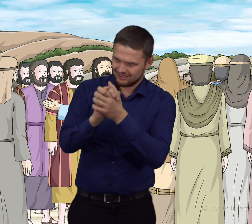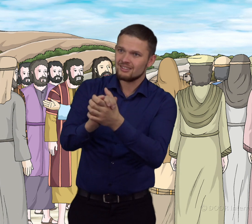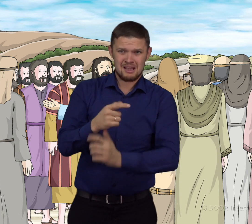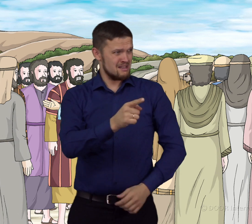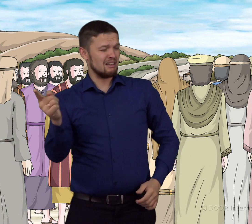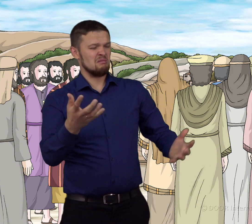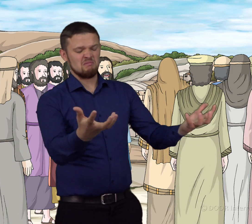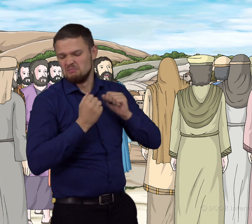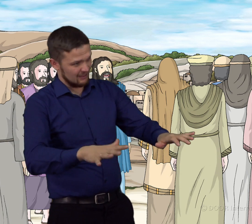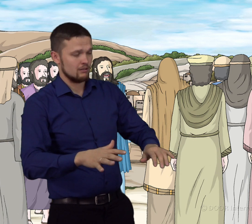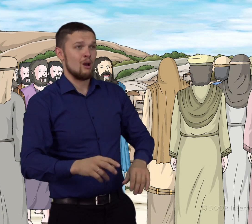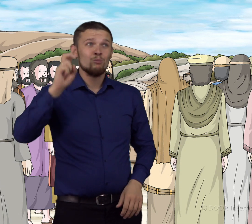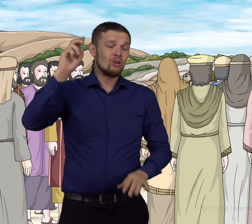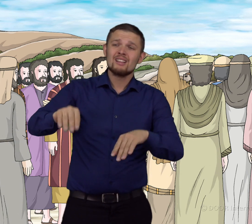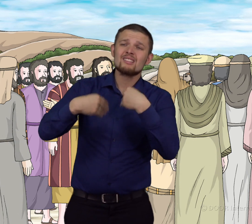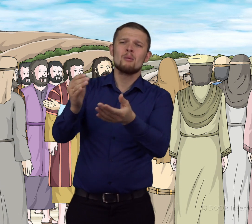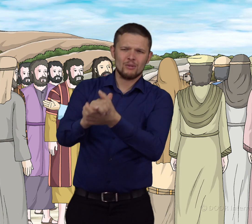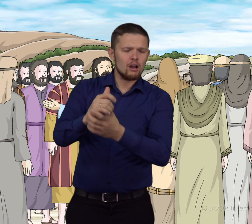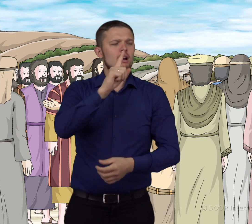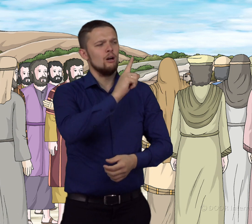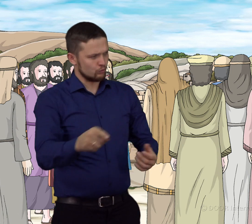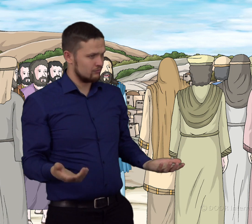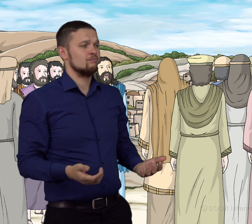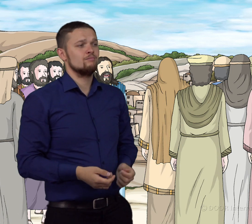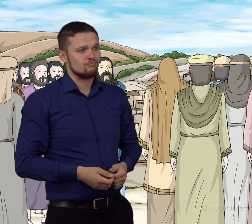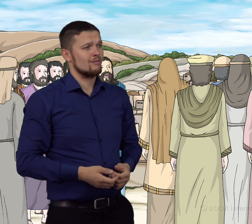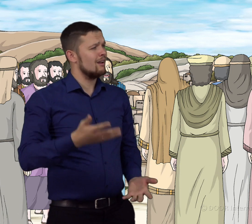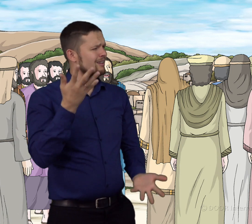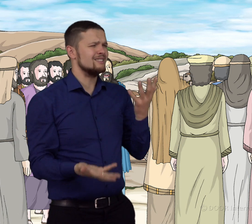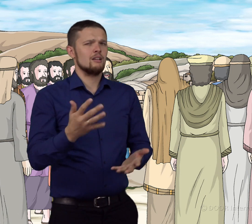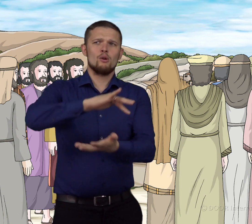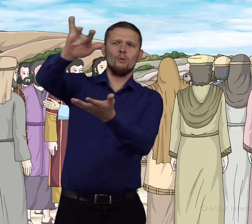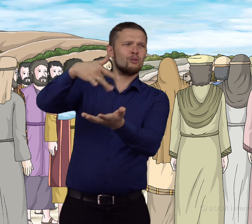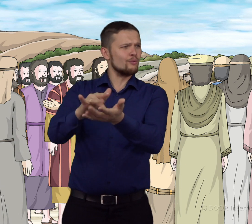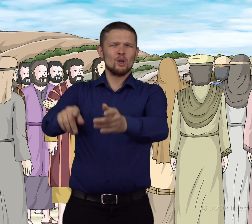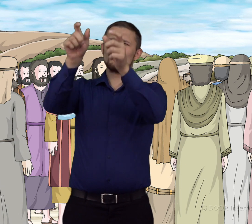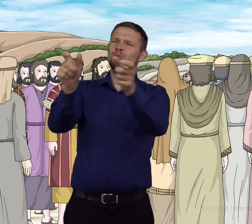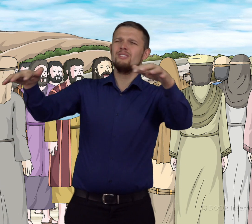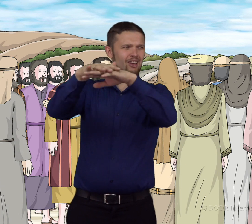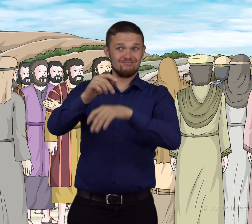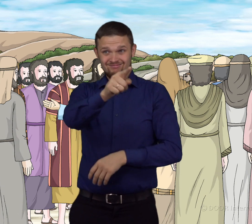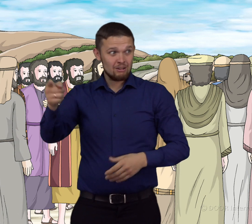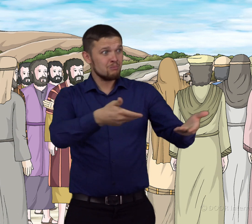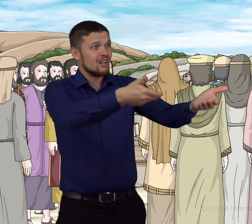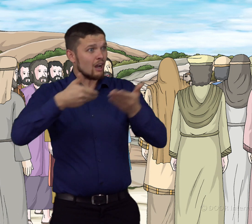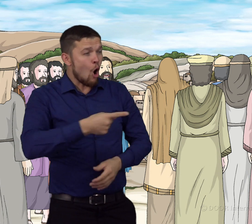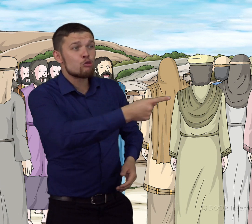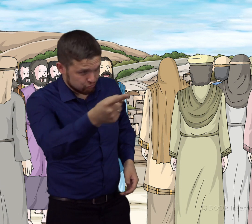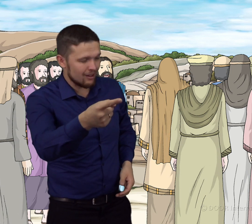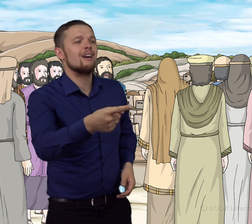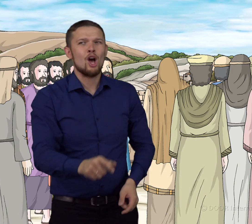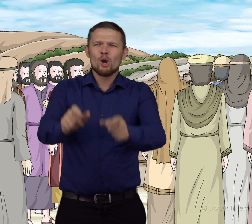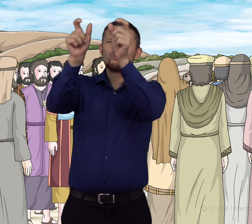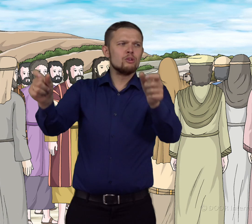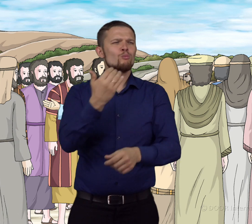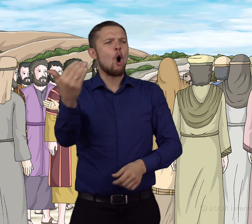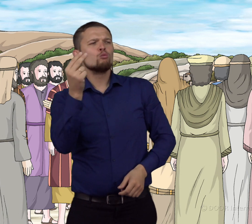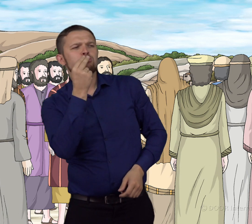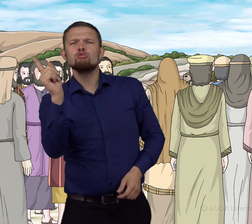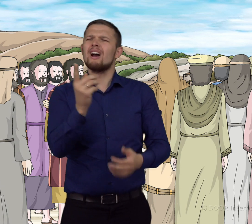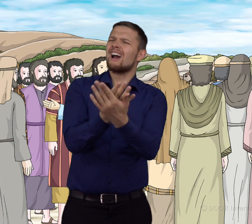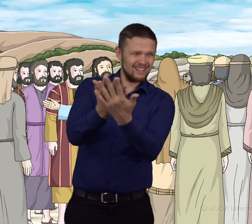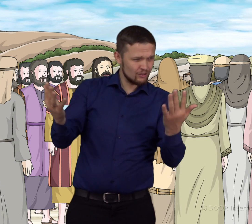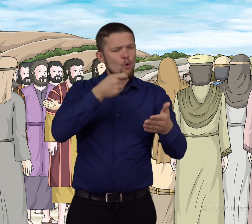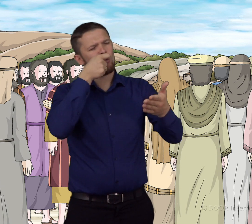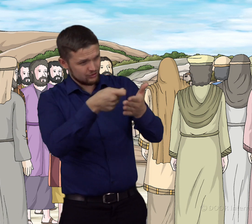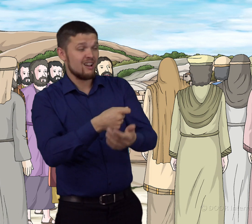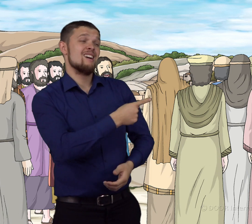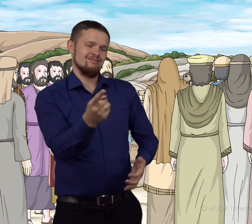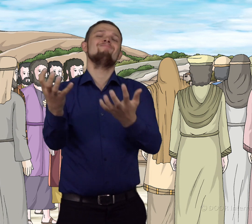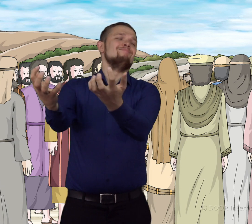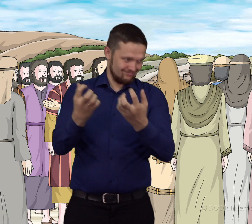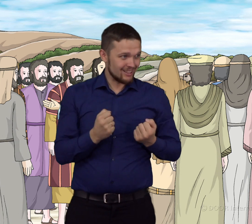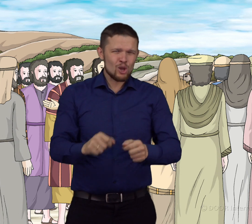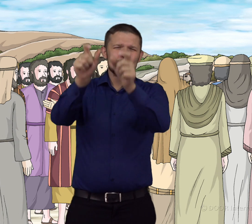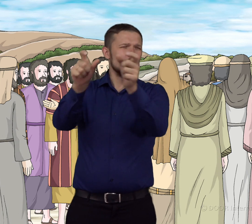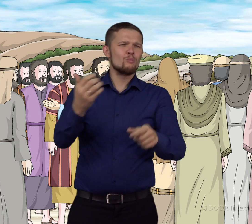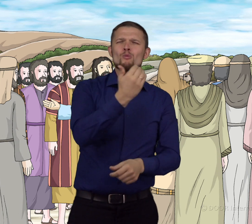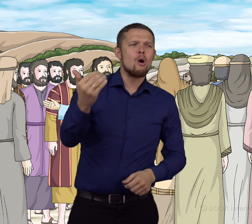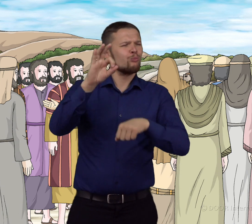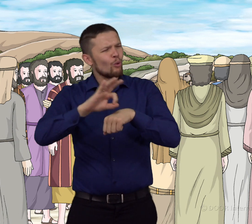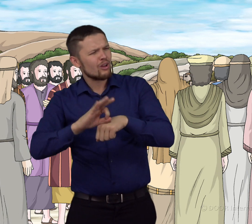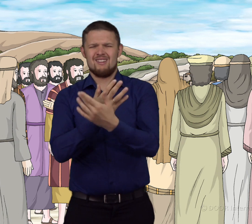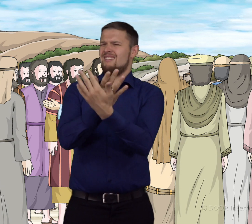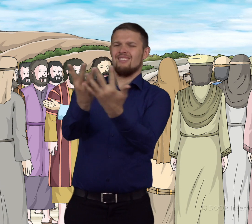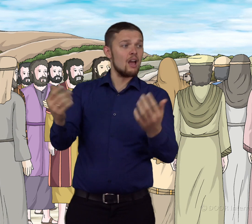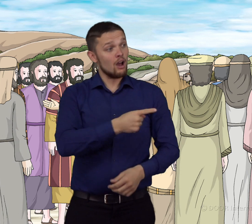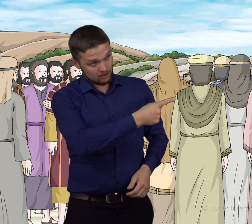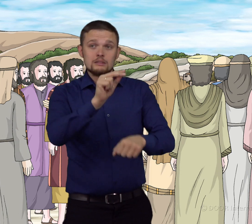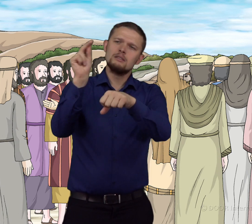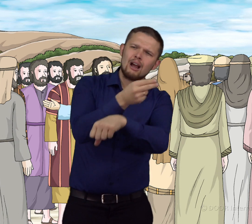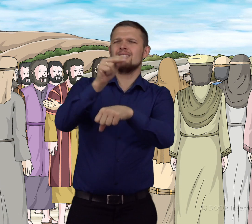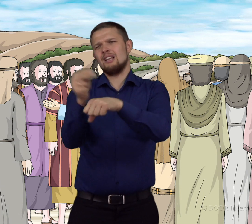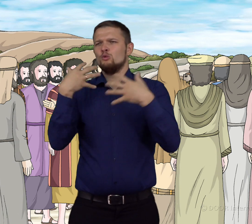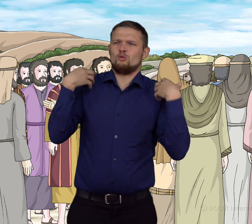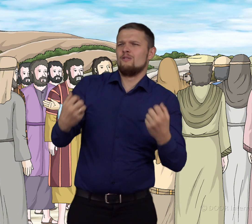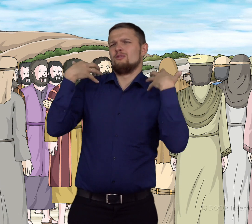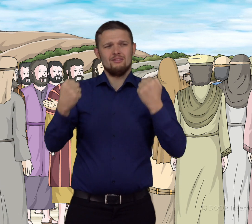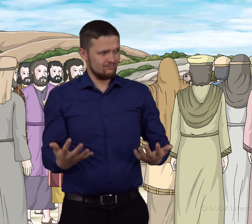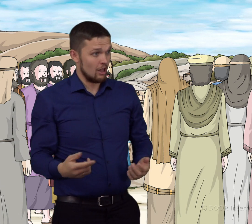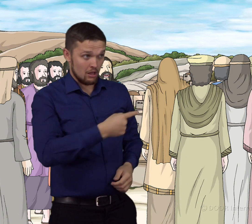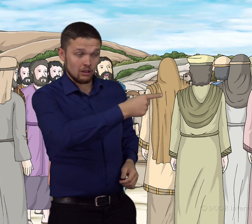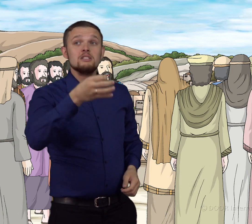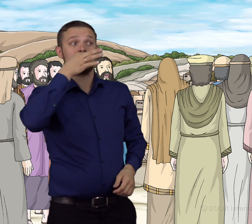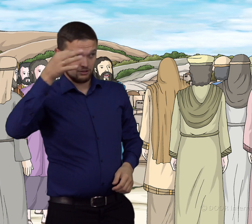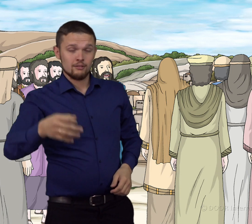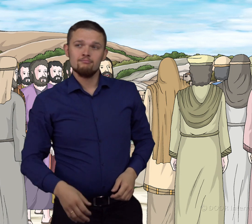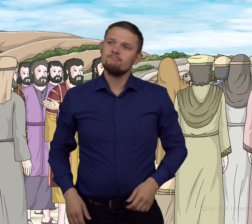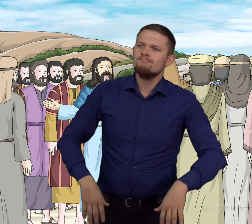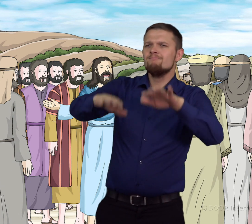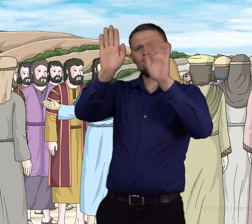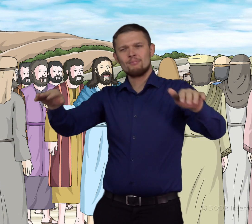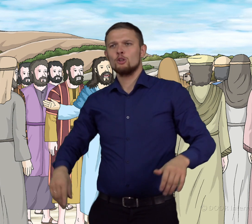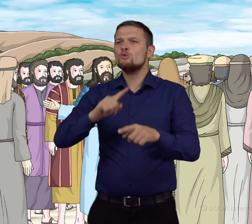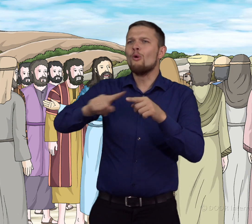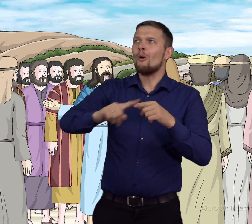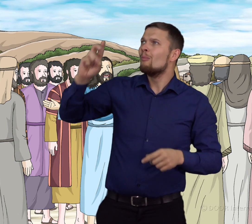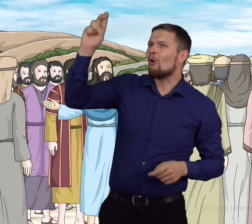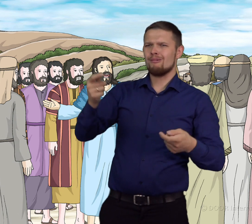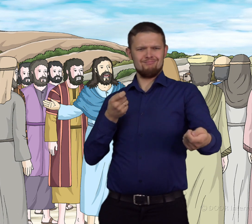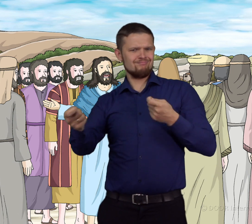Heal the sick who are there and tell them, ‘The kingdom of God is near you.’